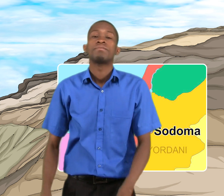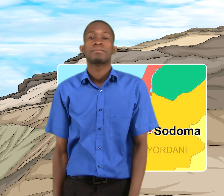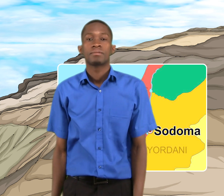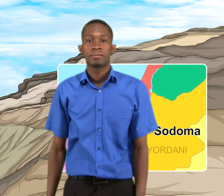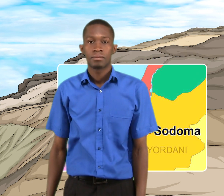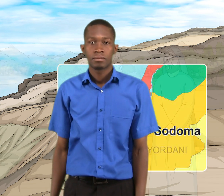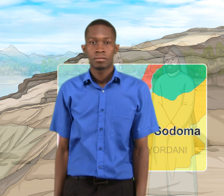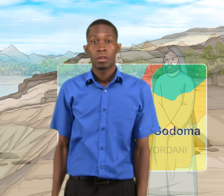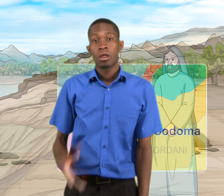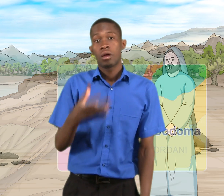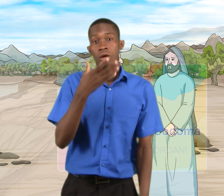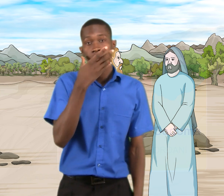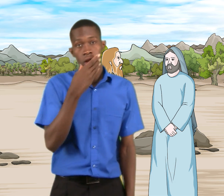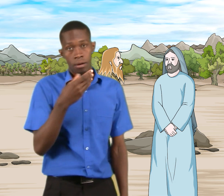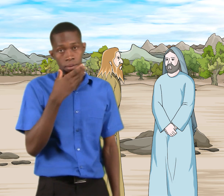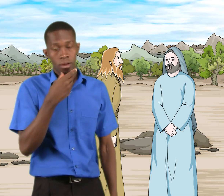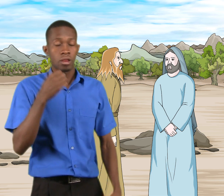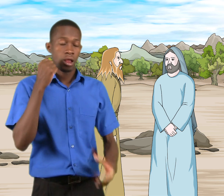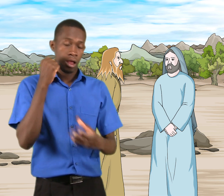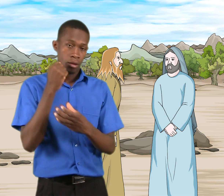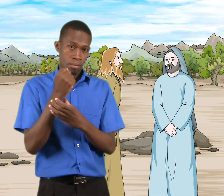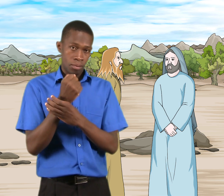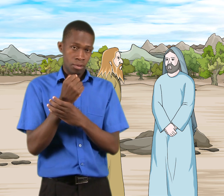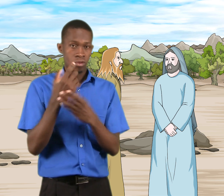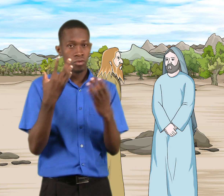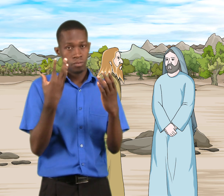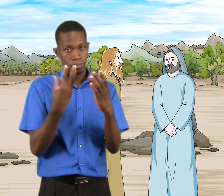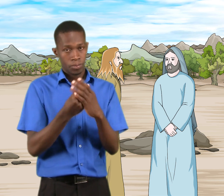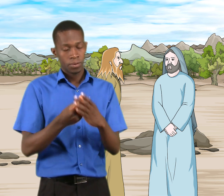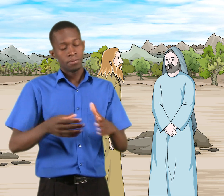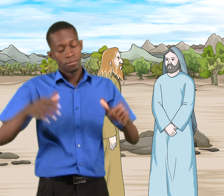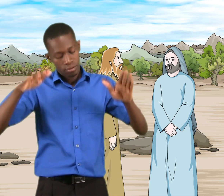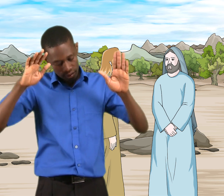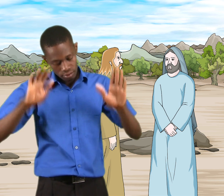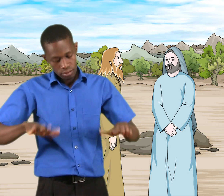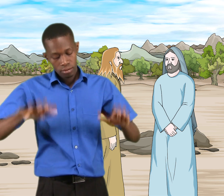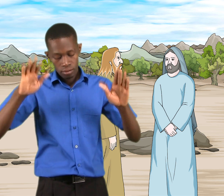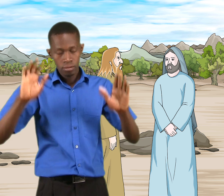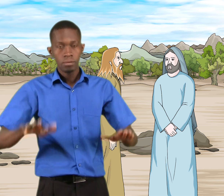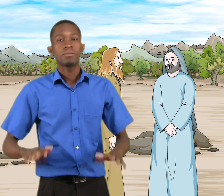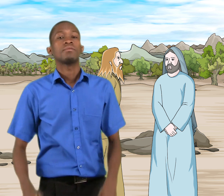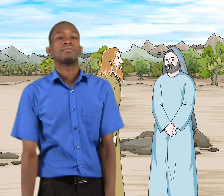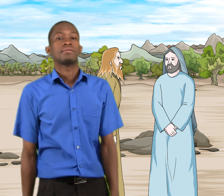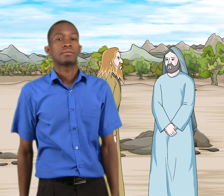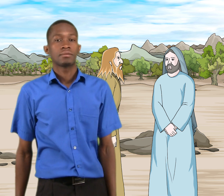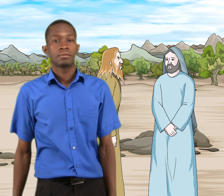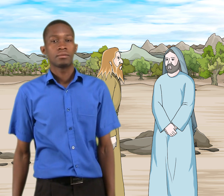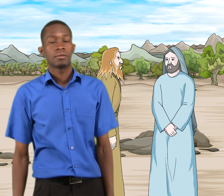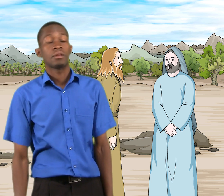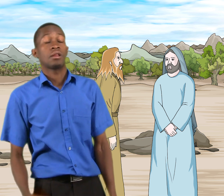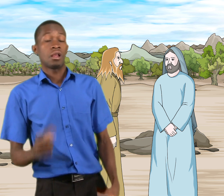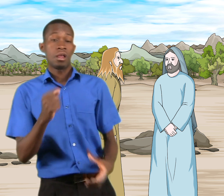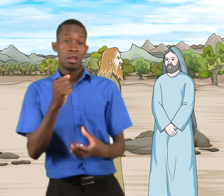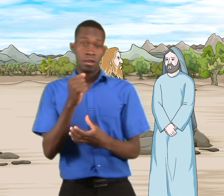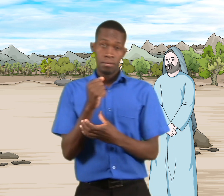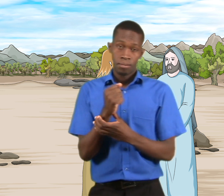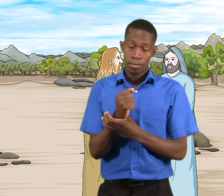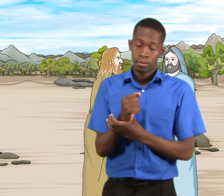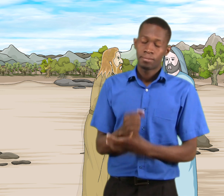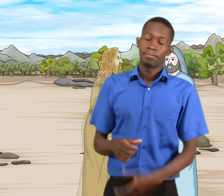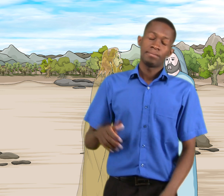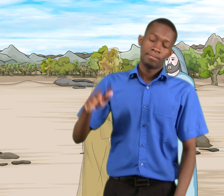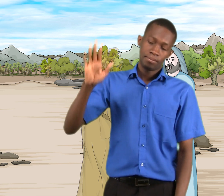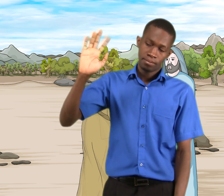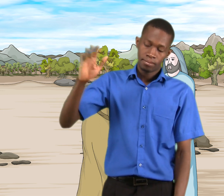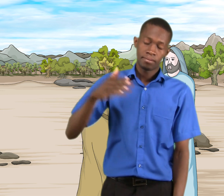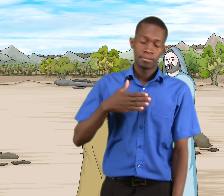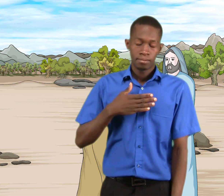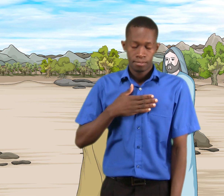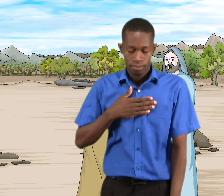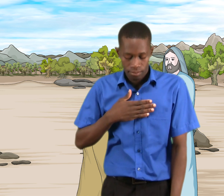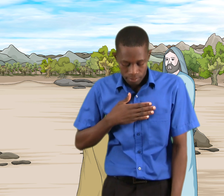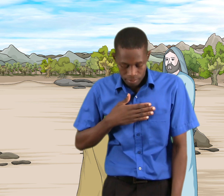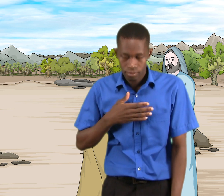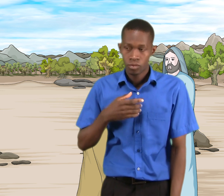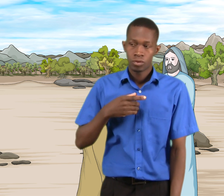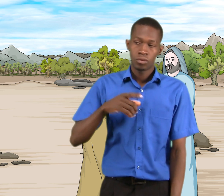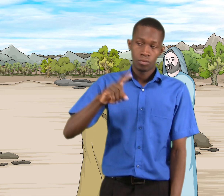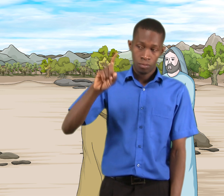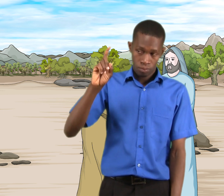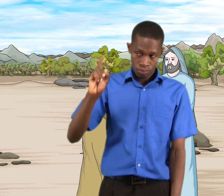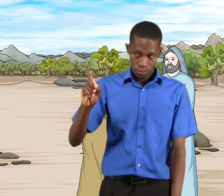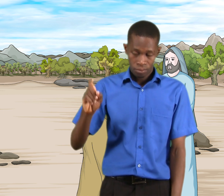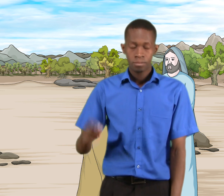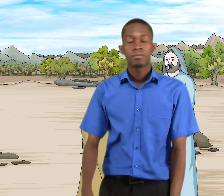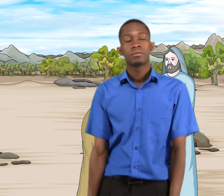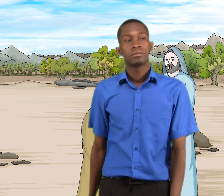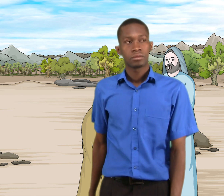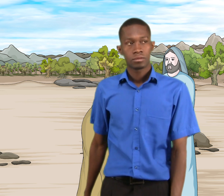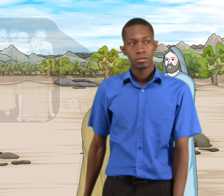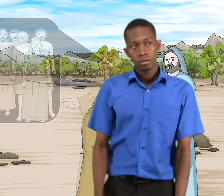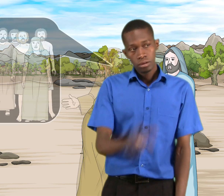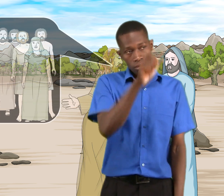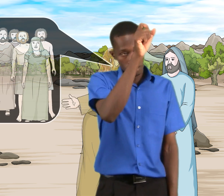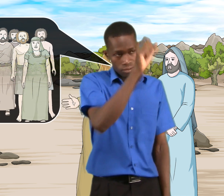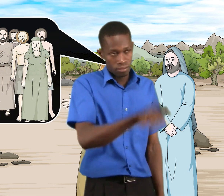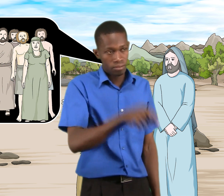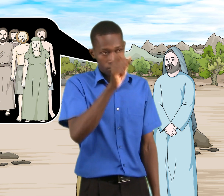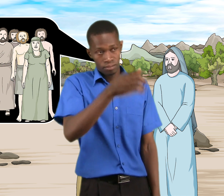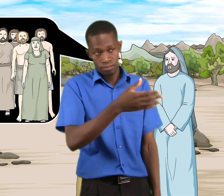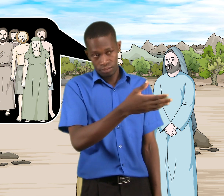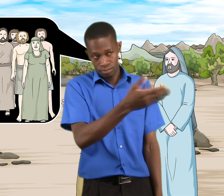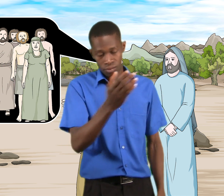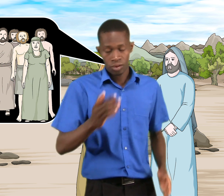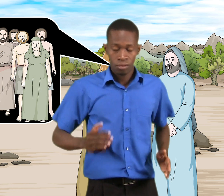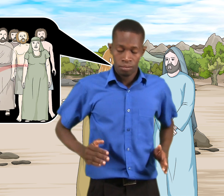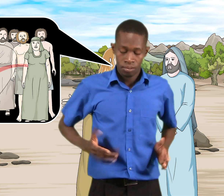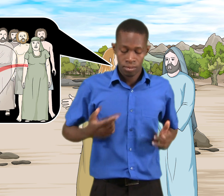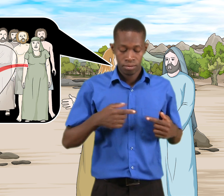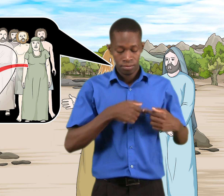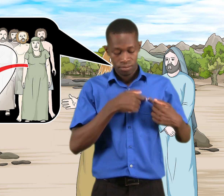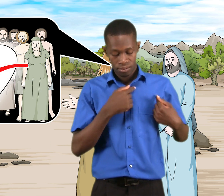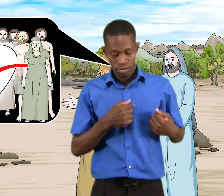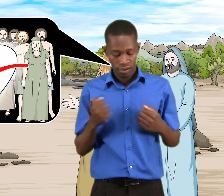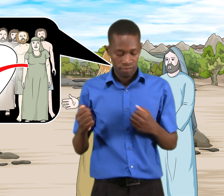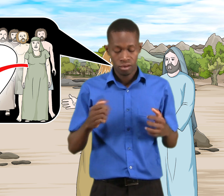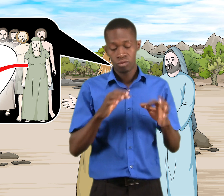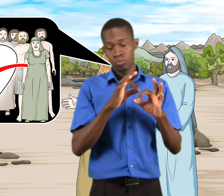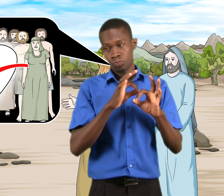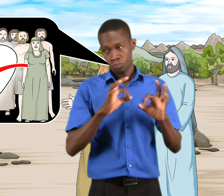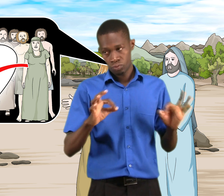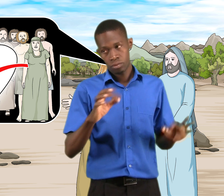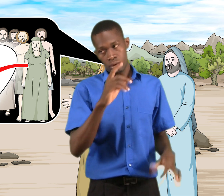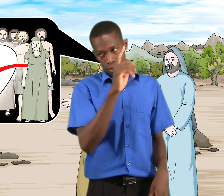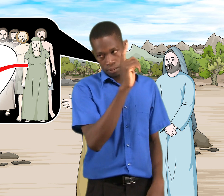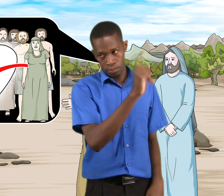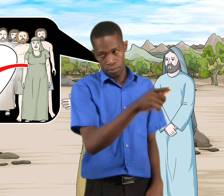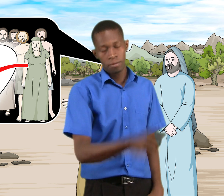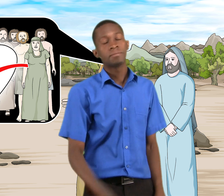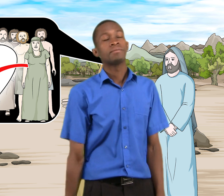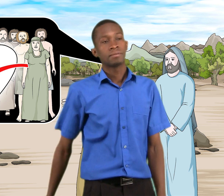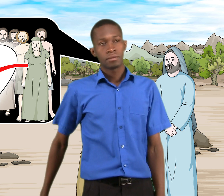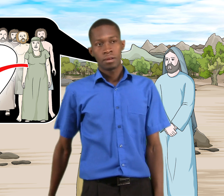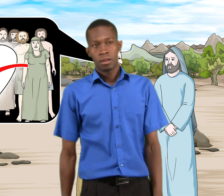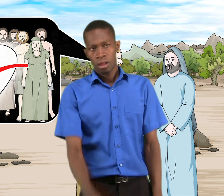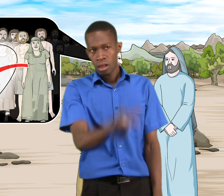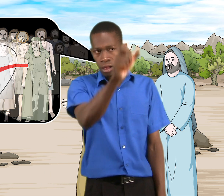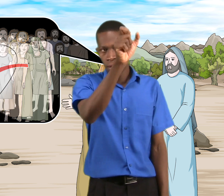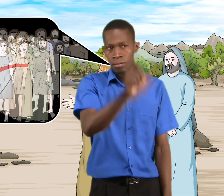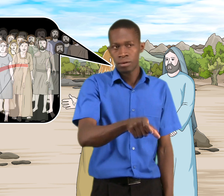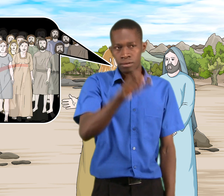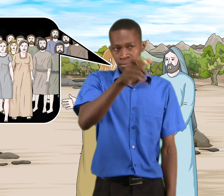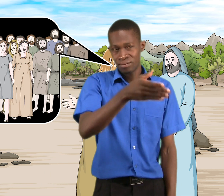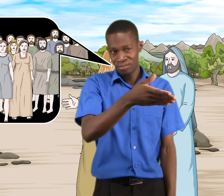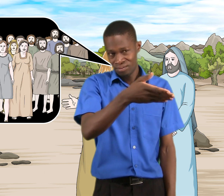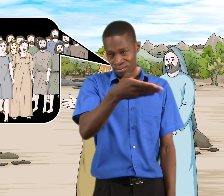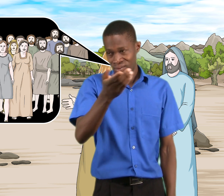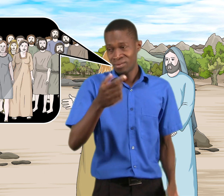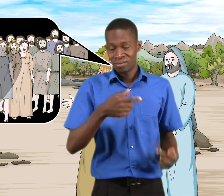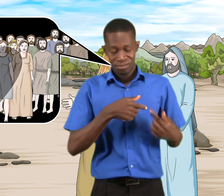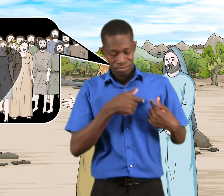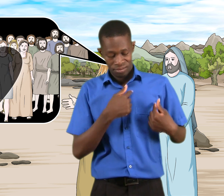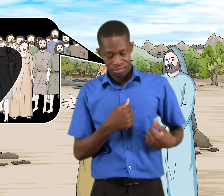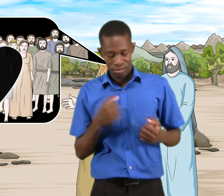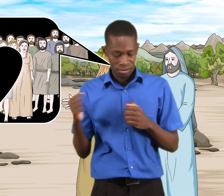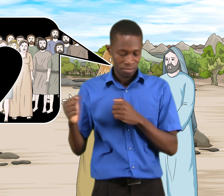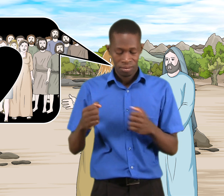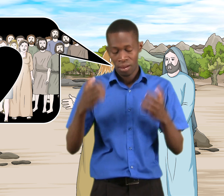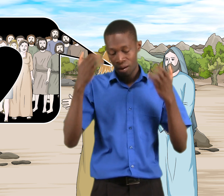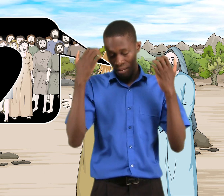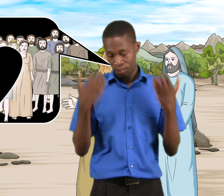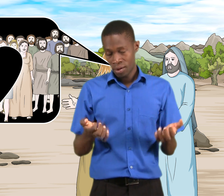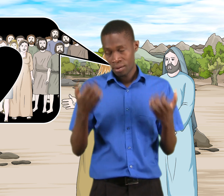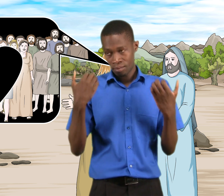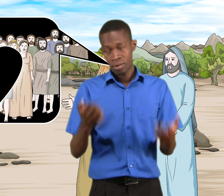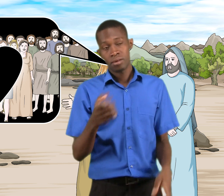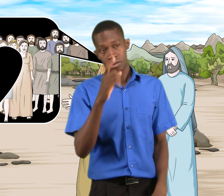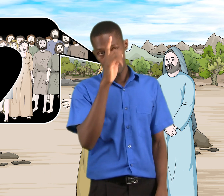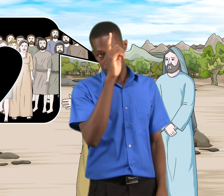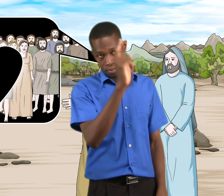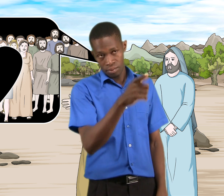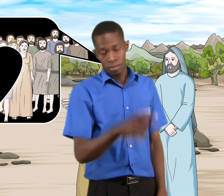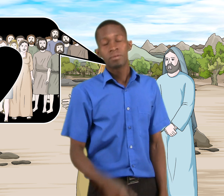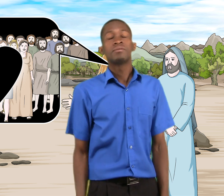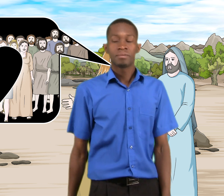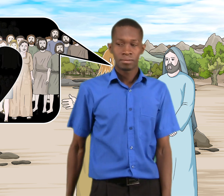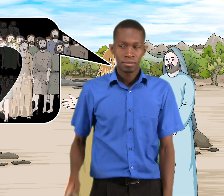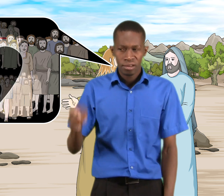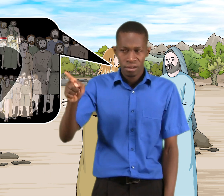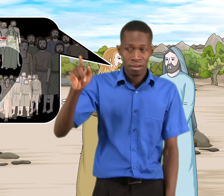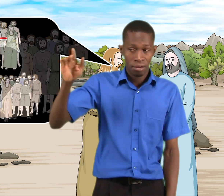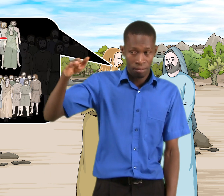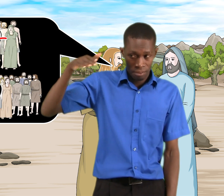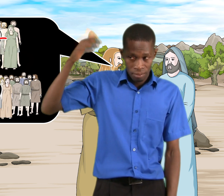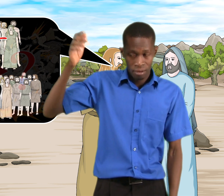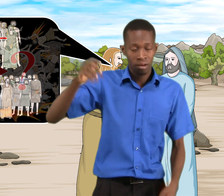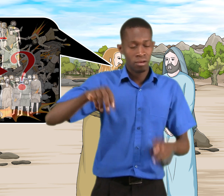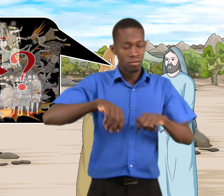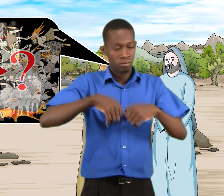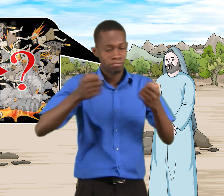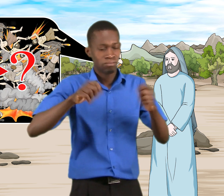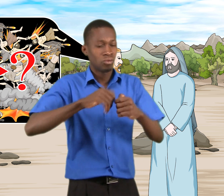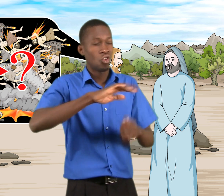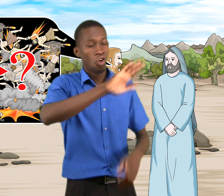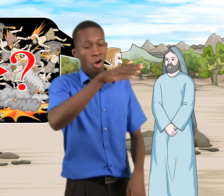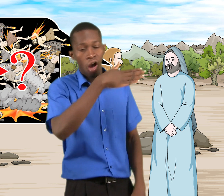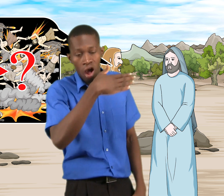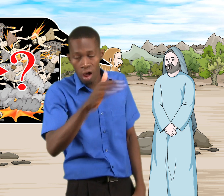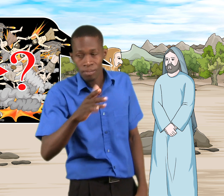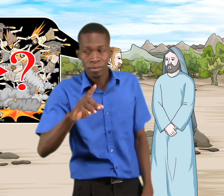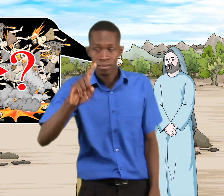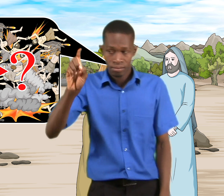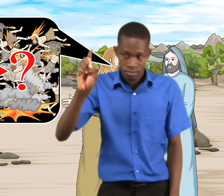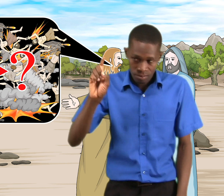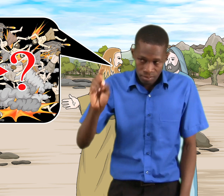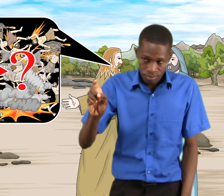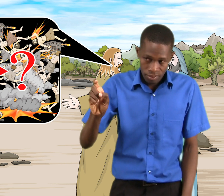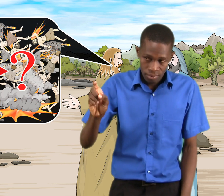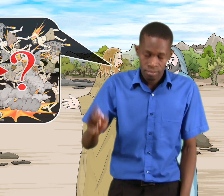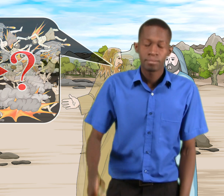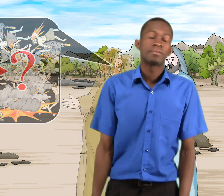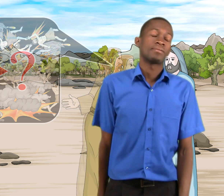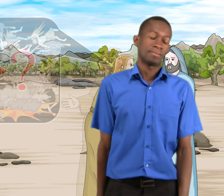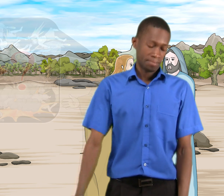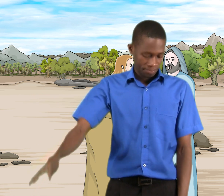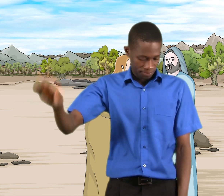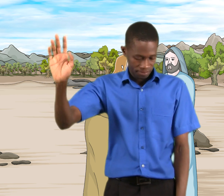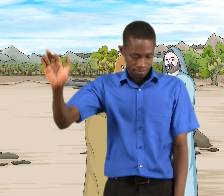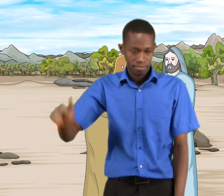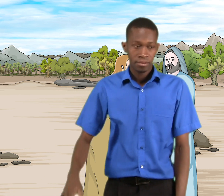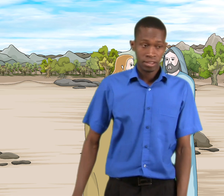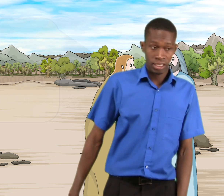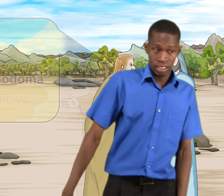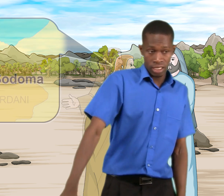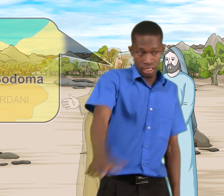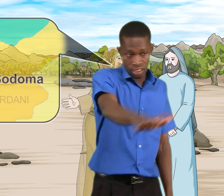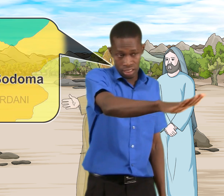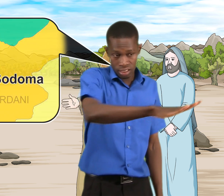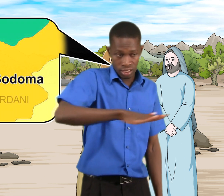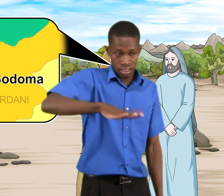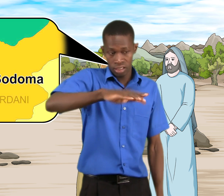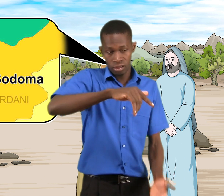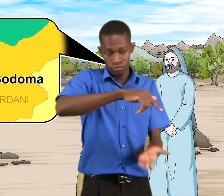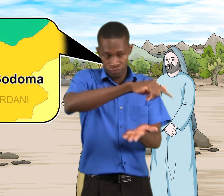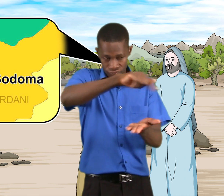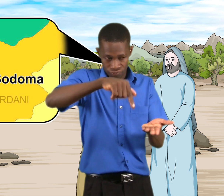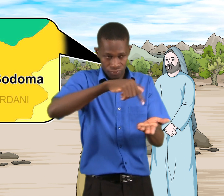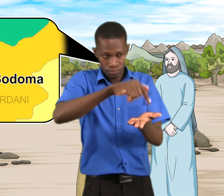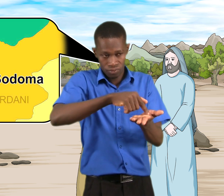Abraham stepped forward and said, “Will You really sweep away the righteous with the wicked?